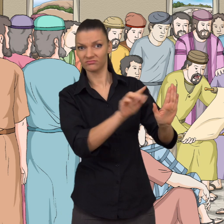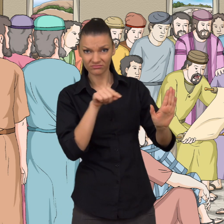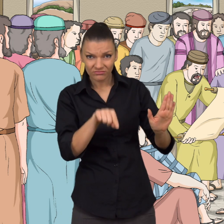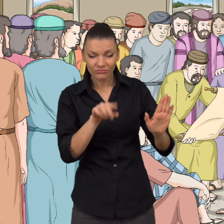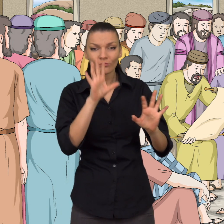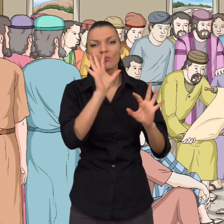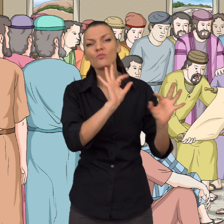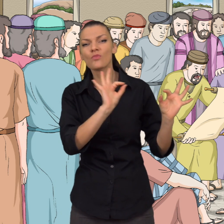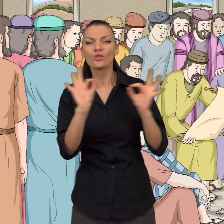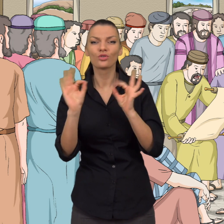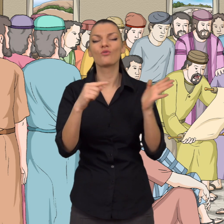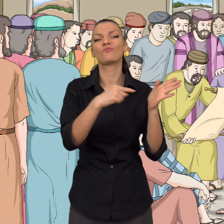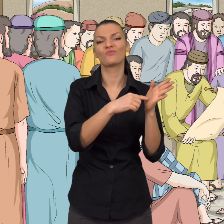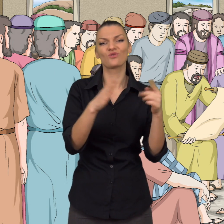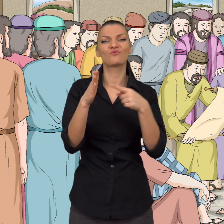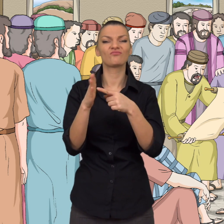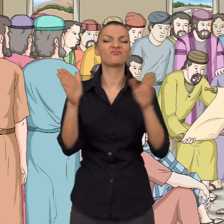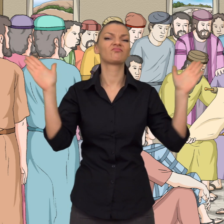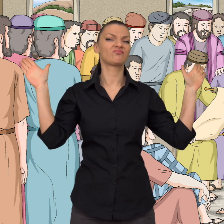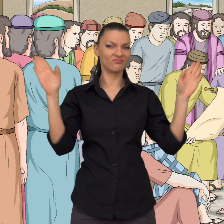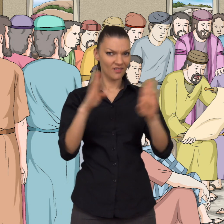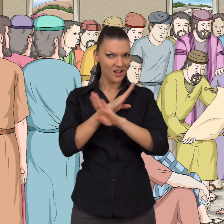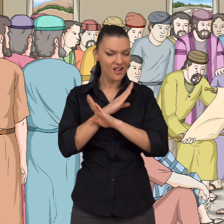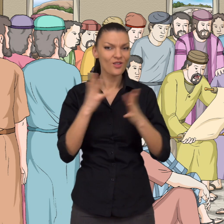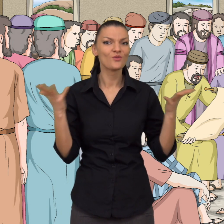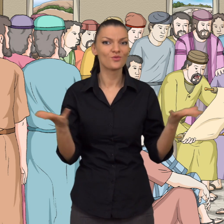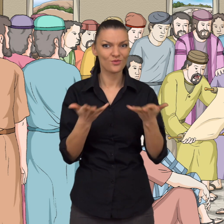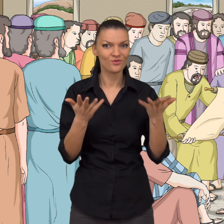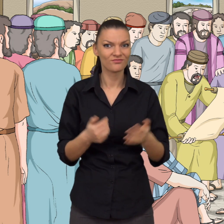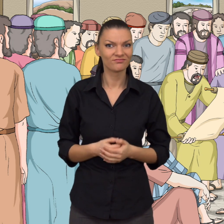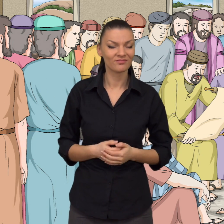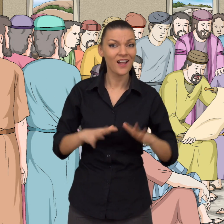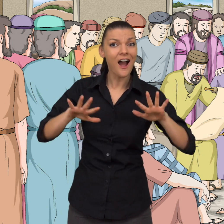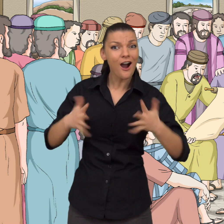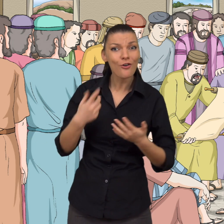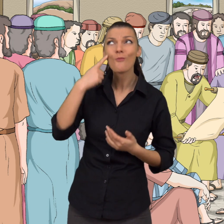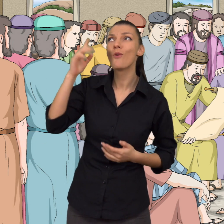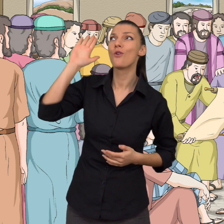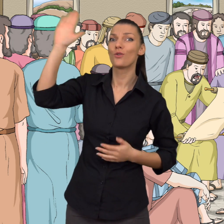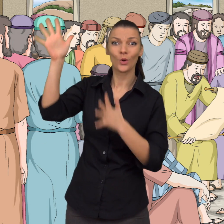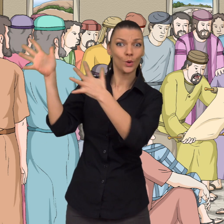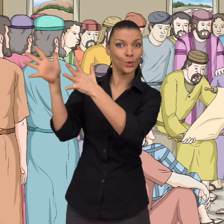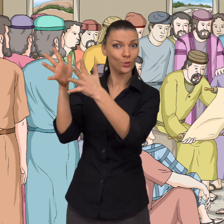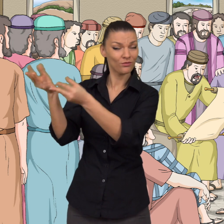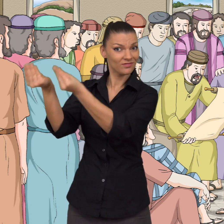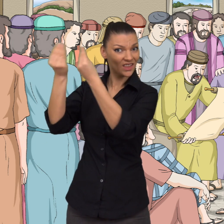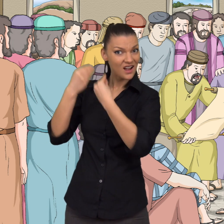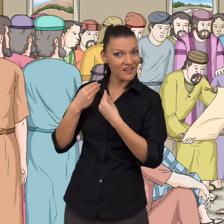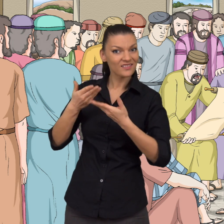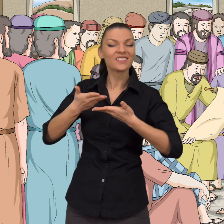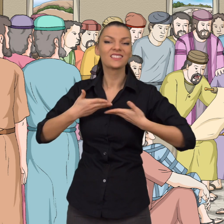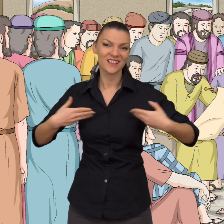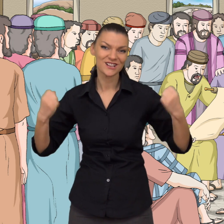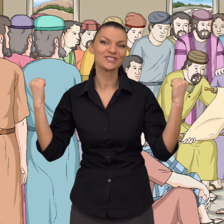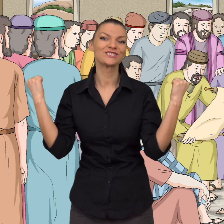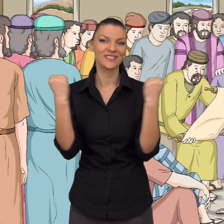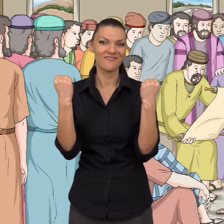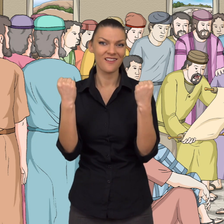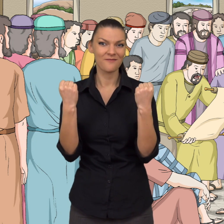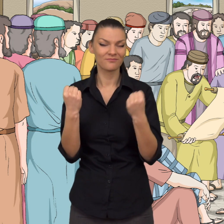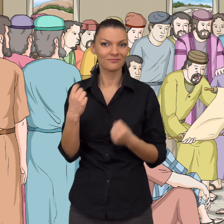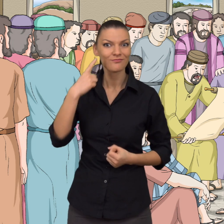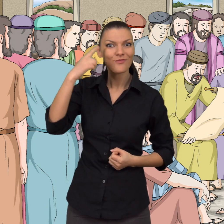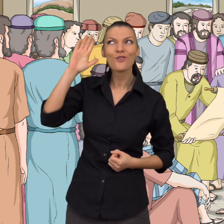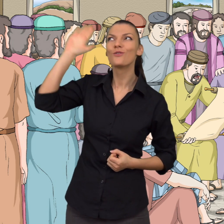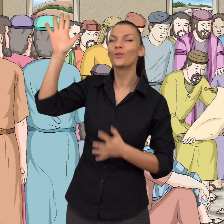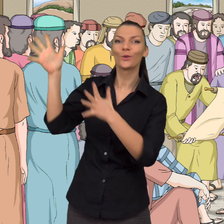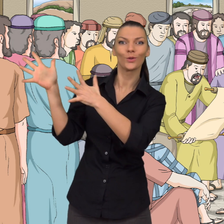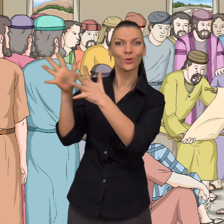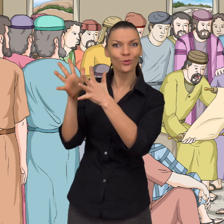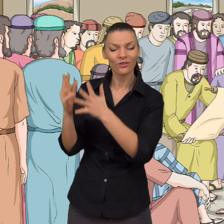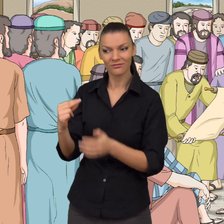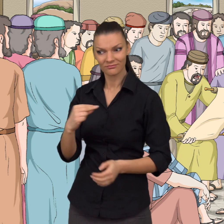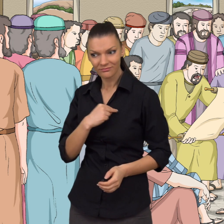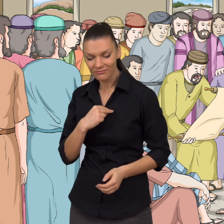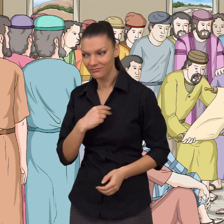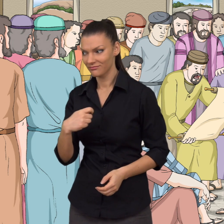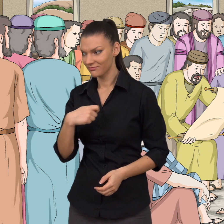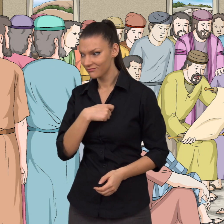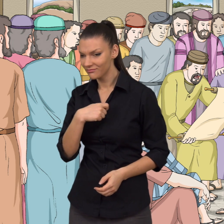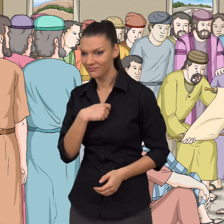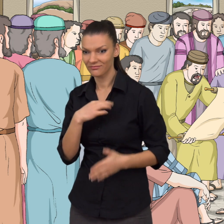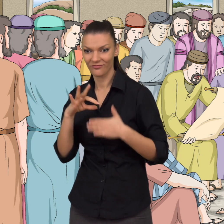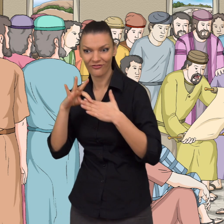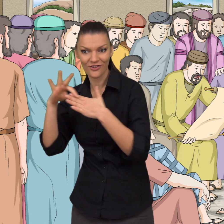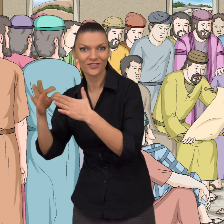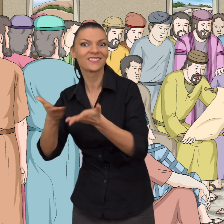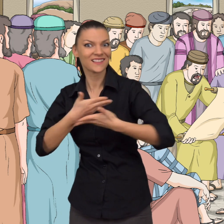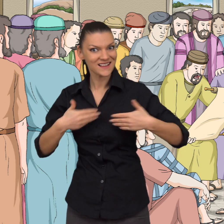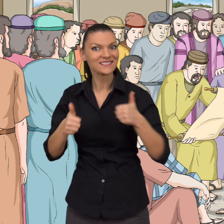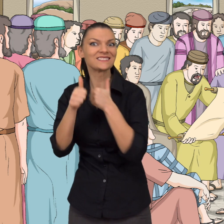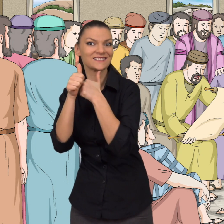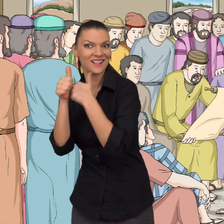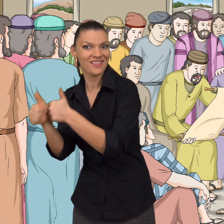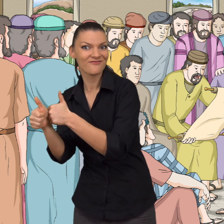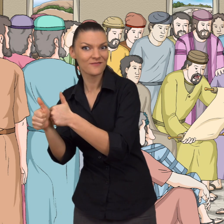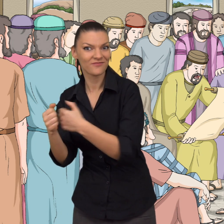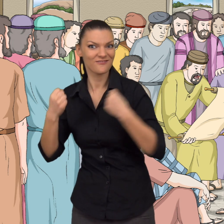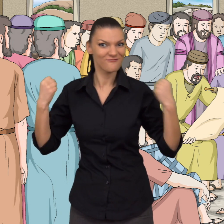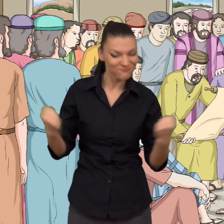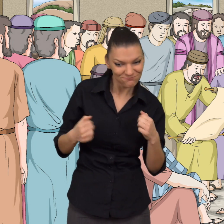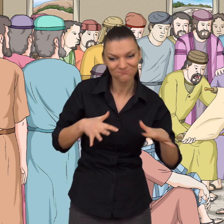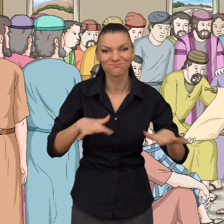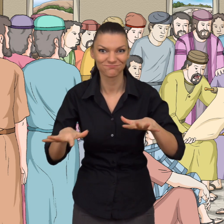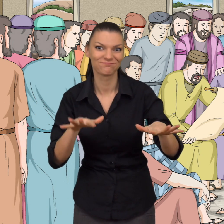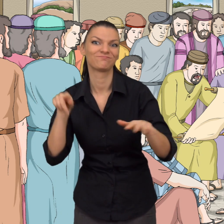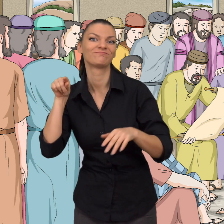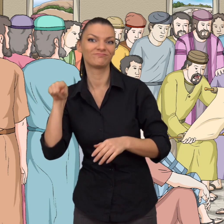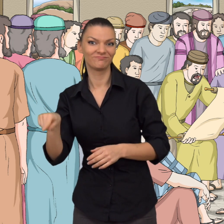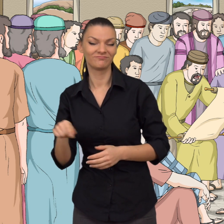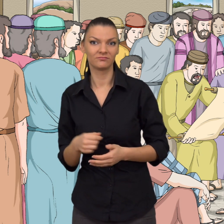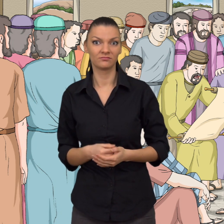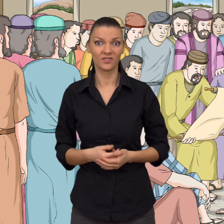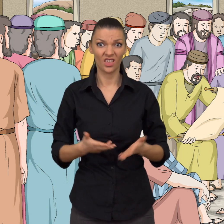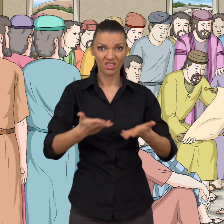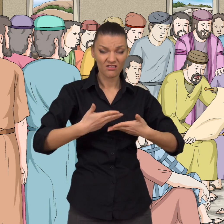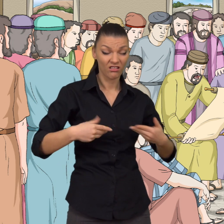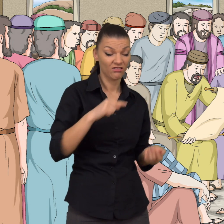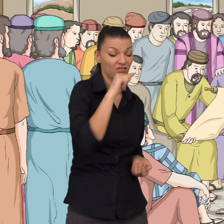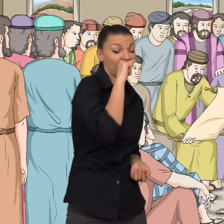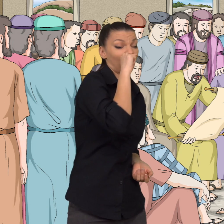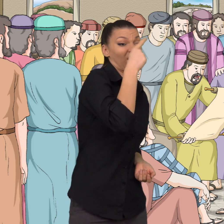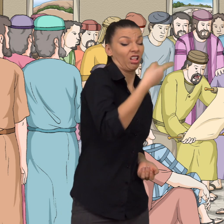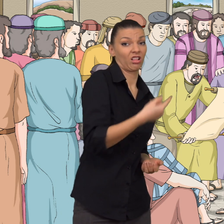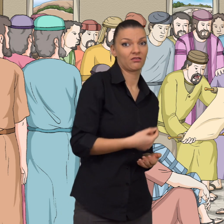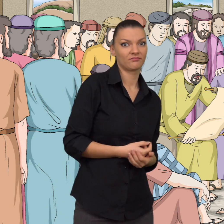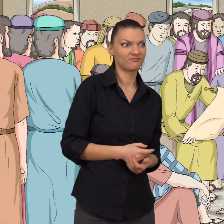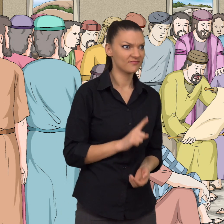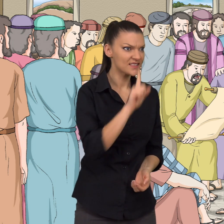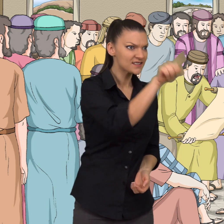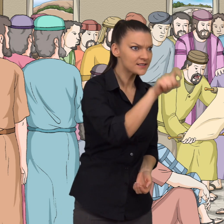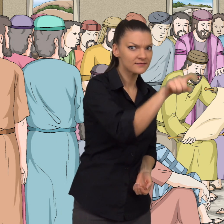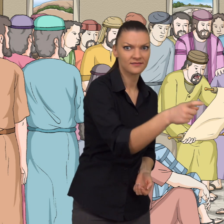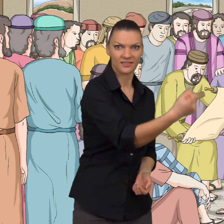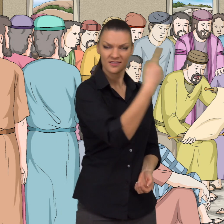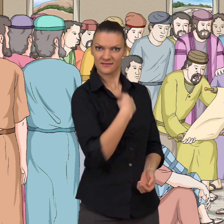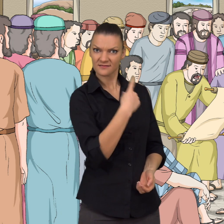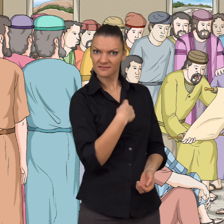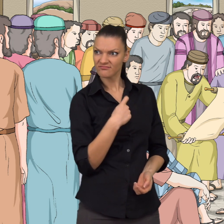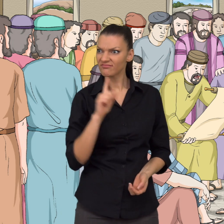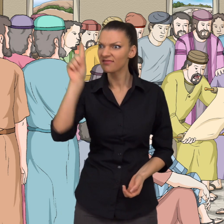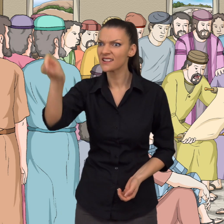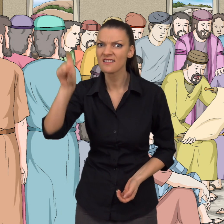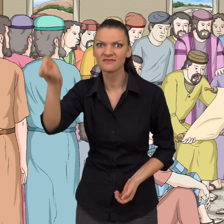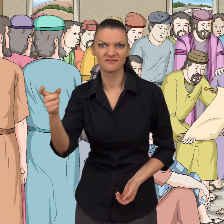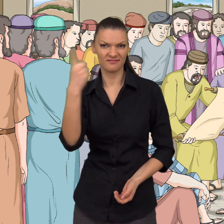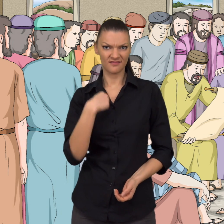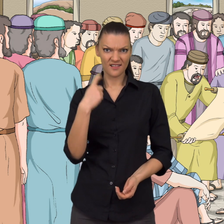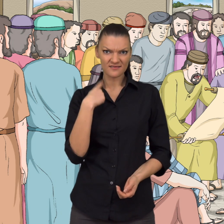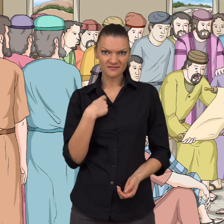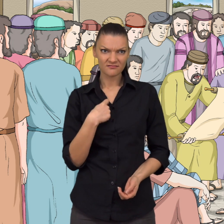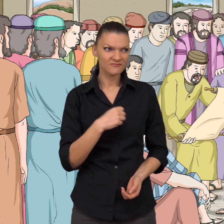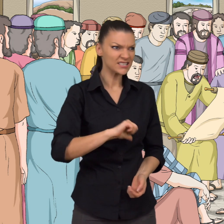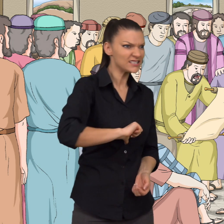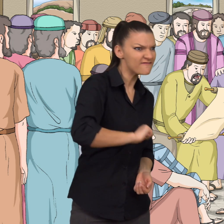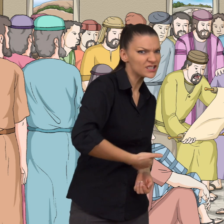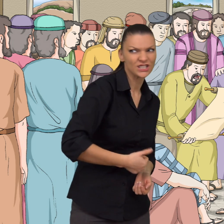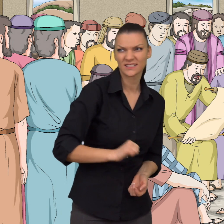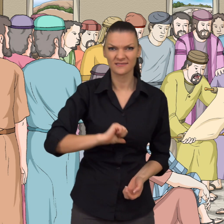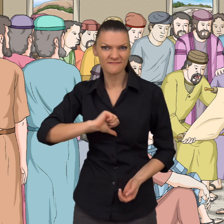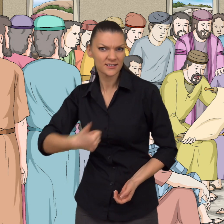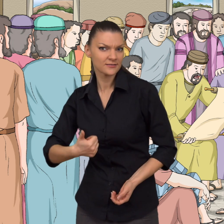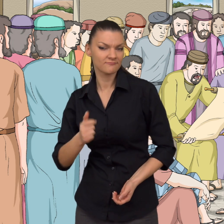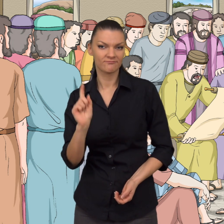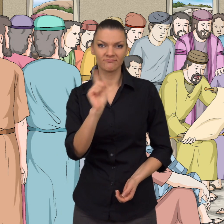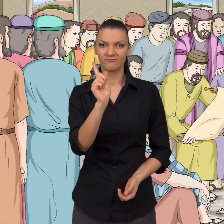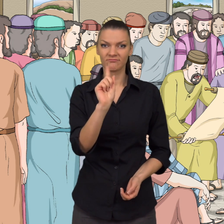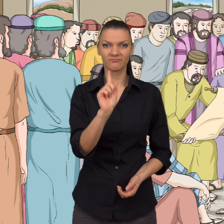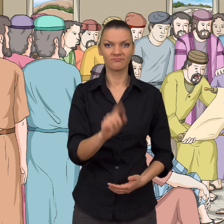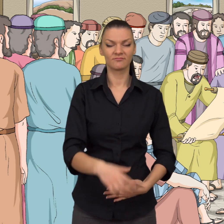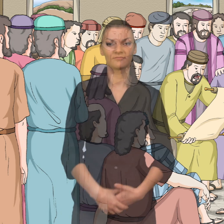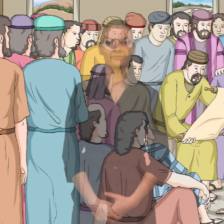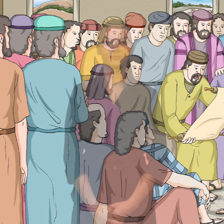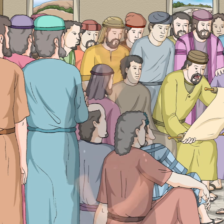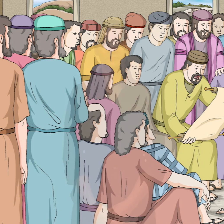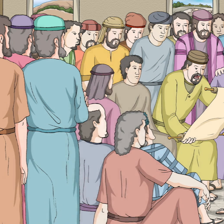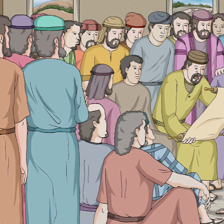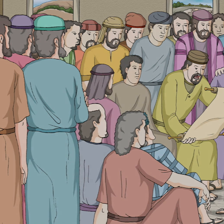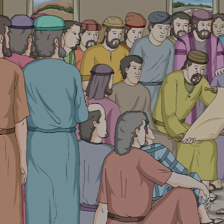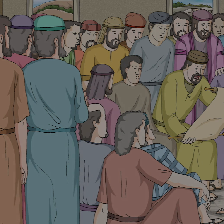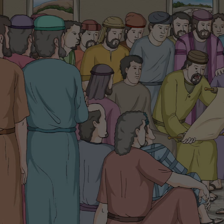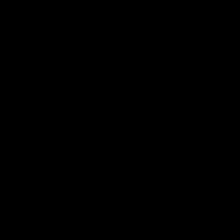Since we live by the Spirit, let us walk in step with the Spirit. Let us not become conceited, provoking and envying one another.